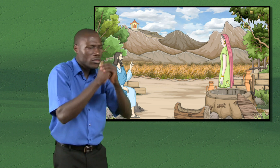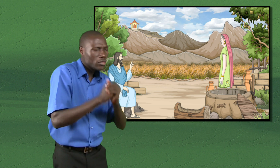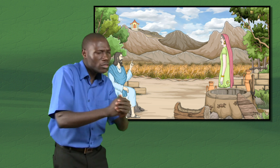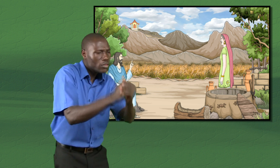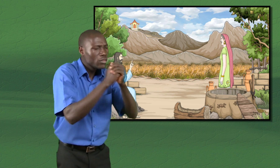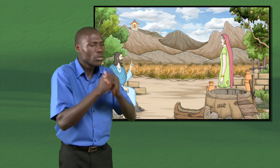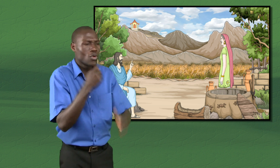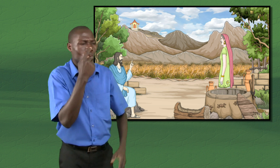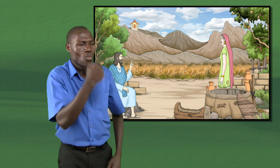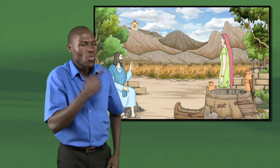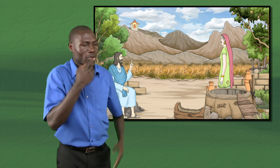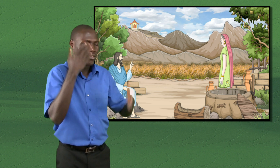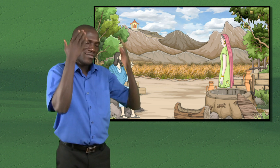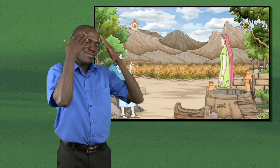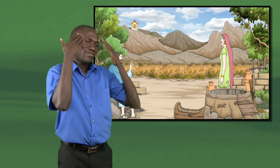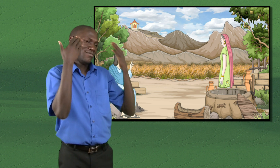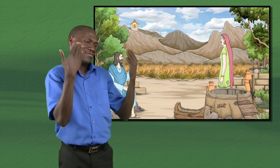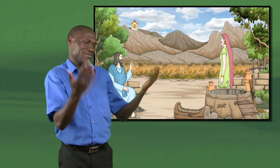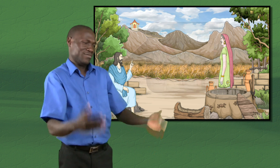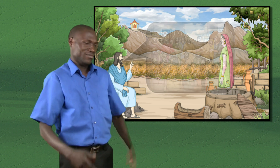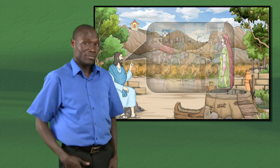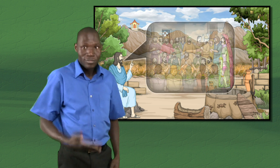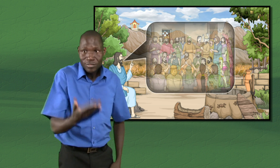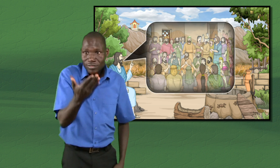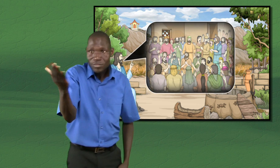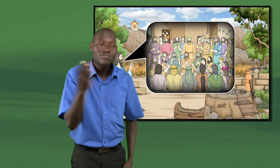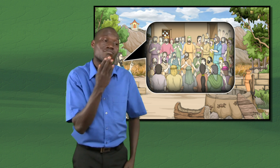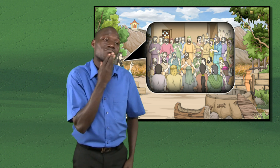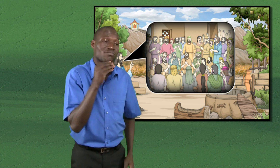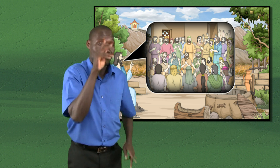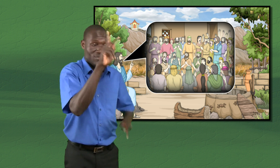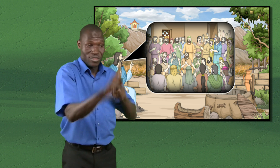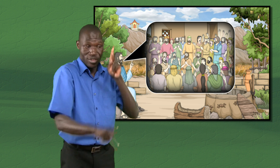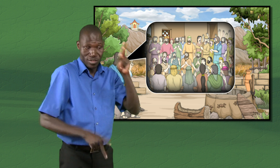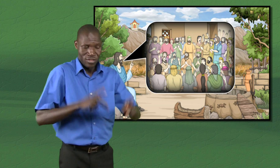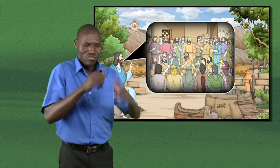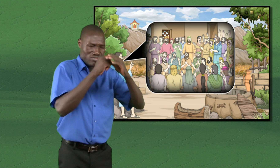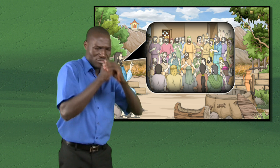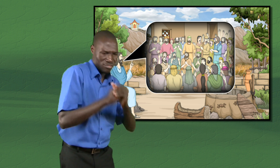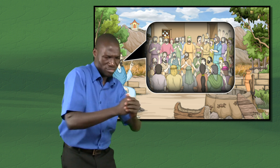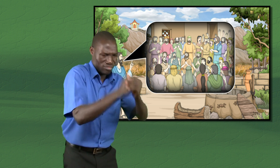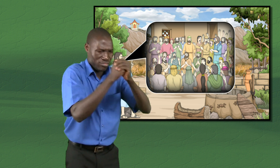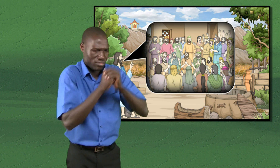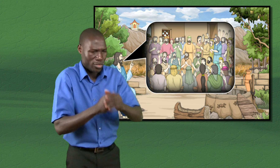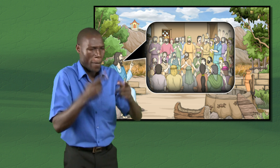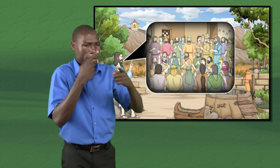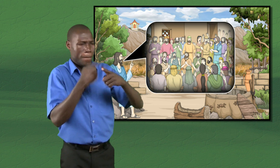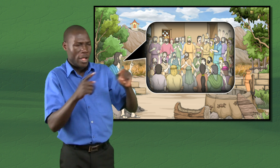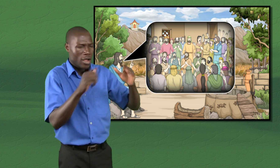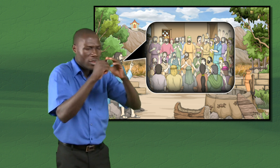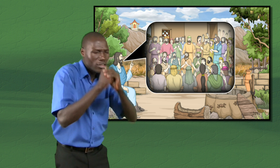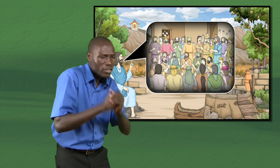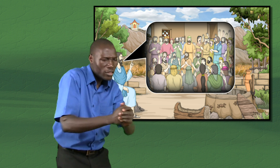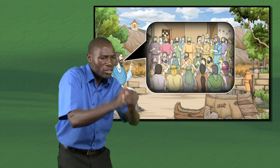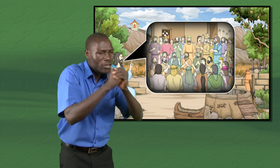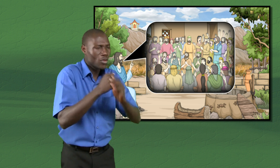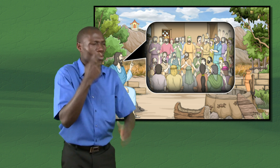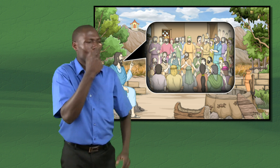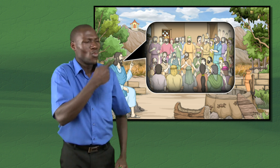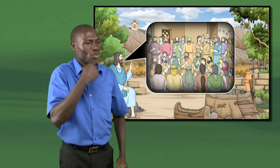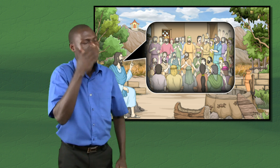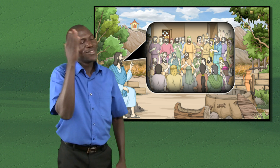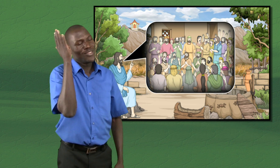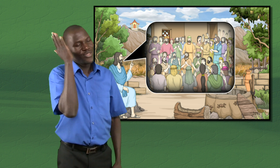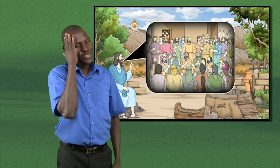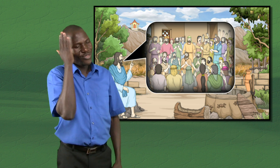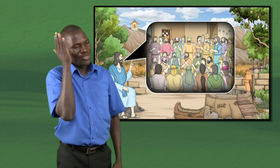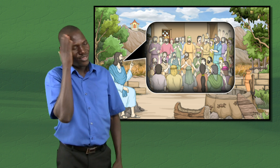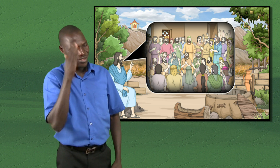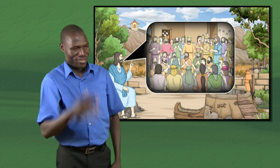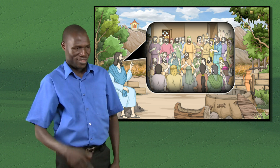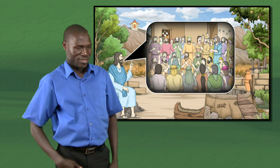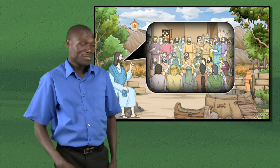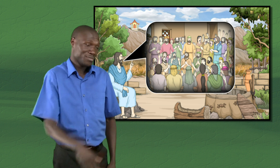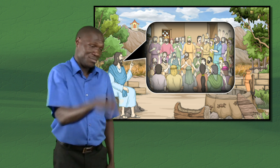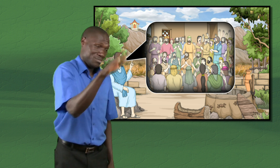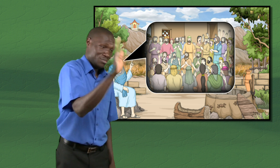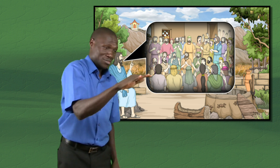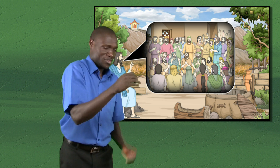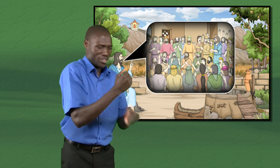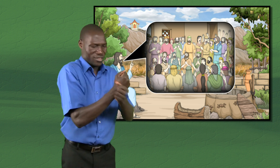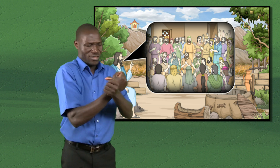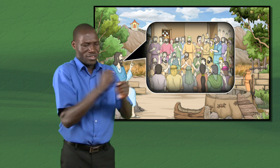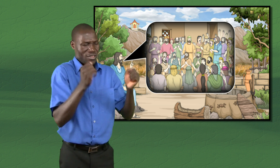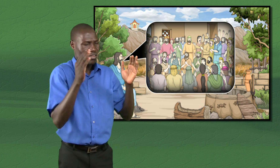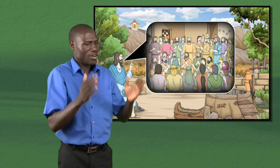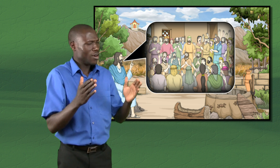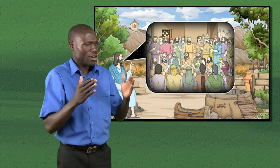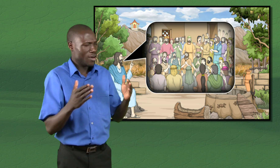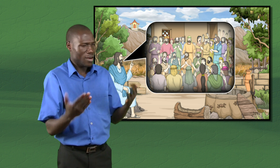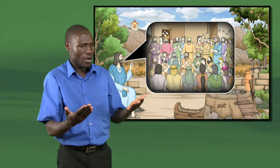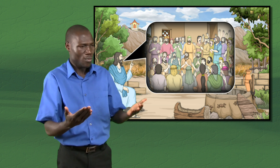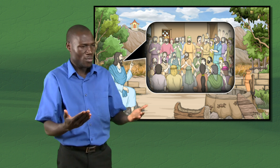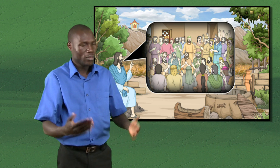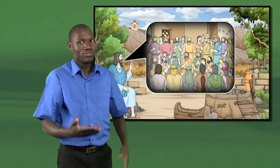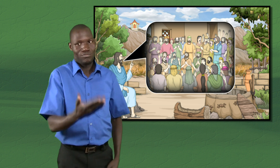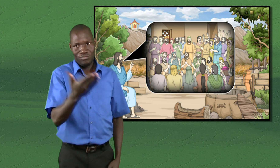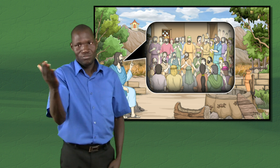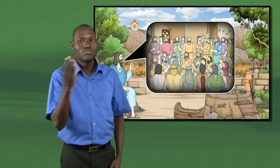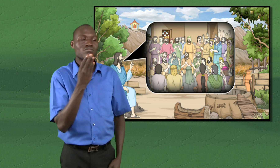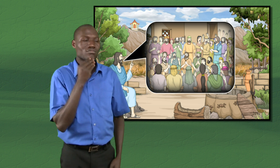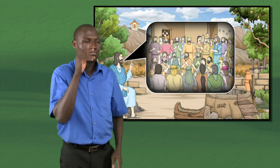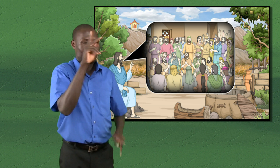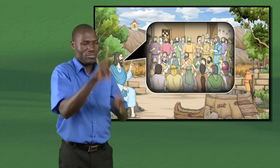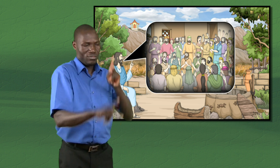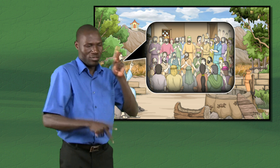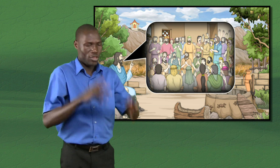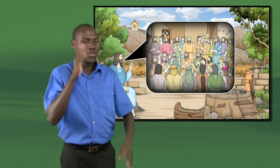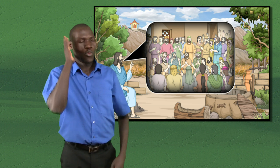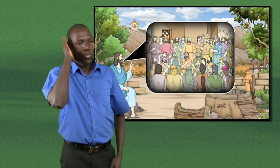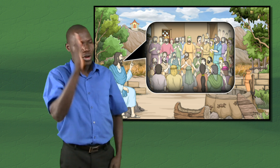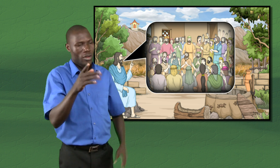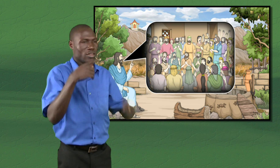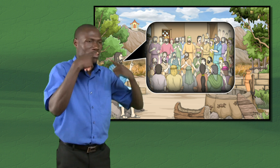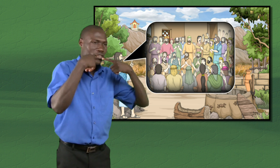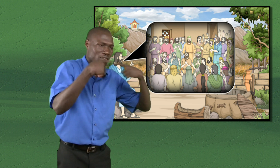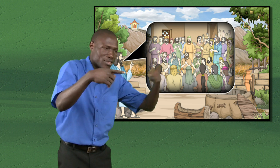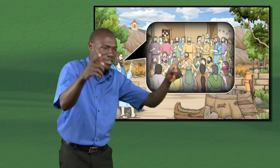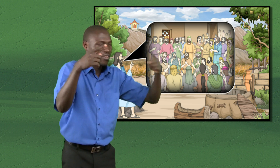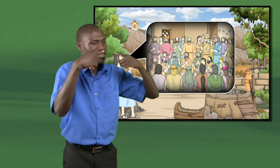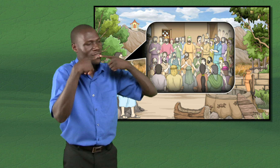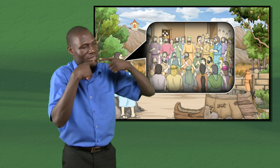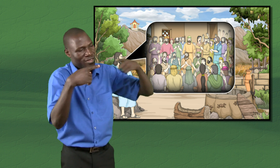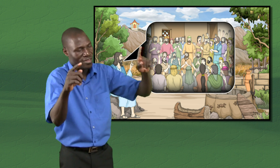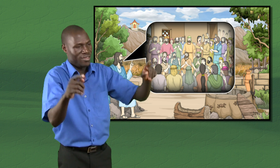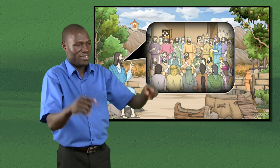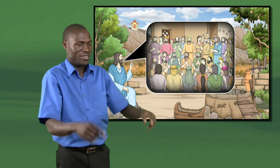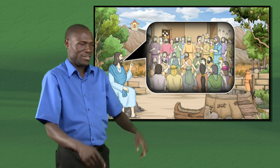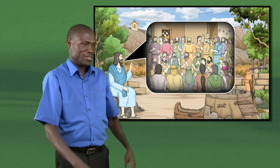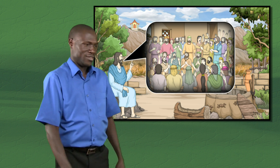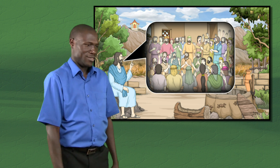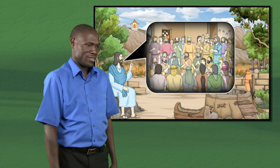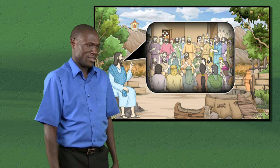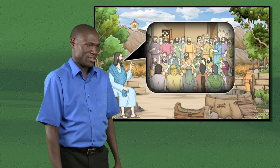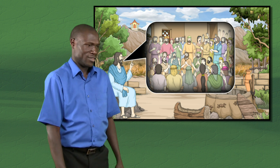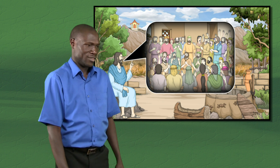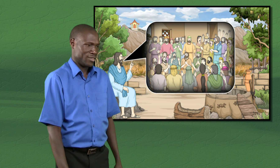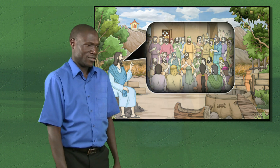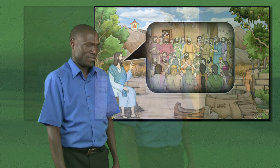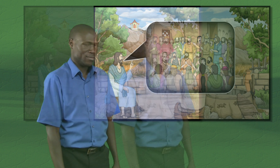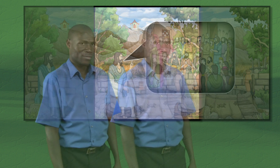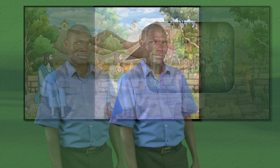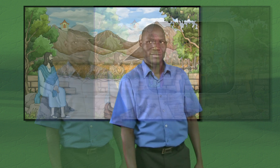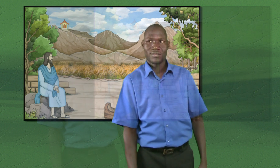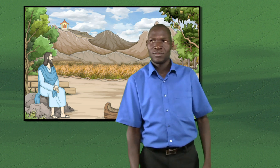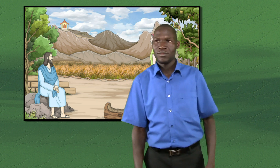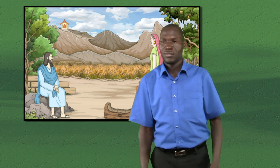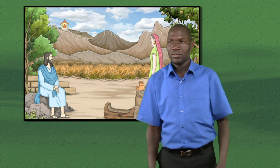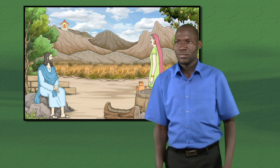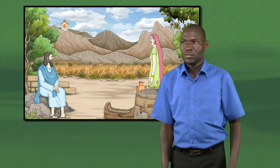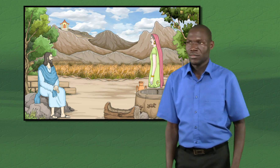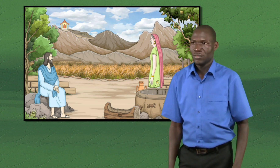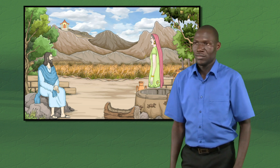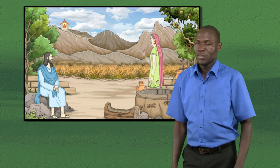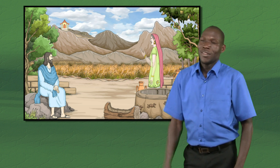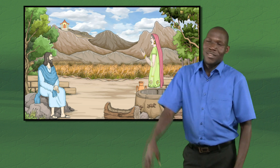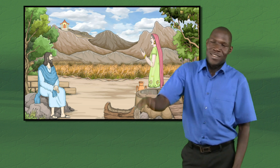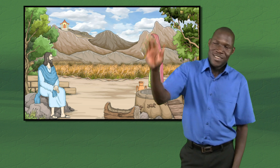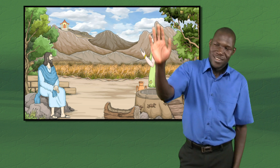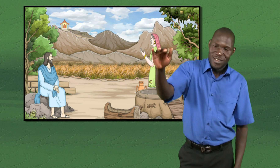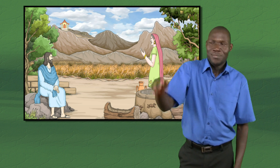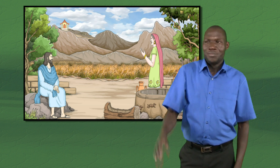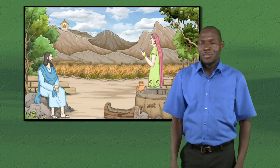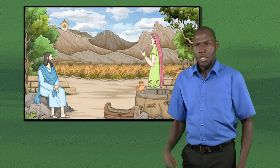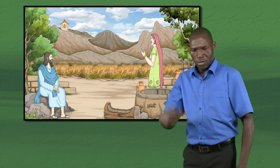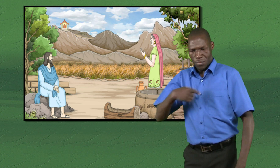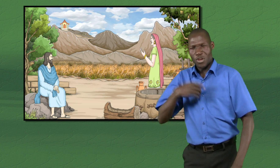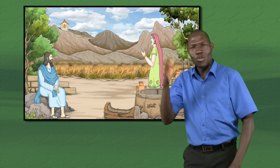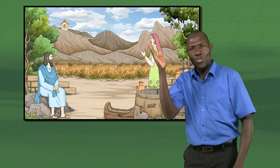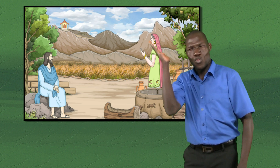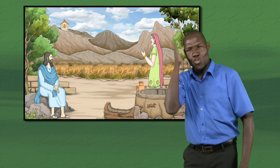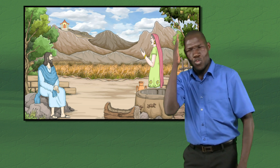God is Spirit, and His worshipers must worship Him in spirit and in truth.”